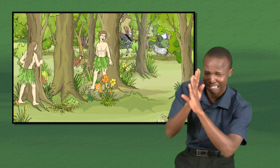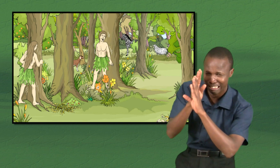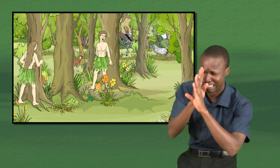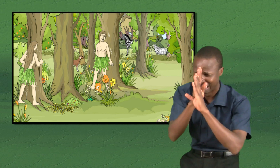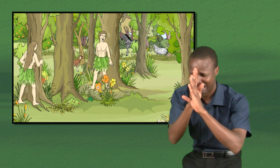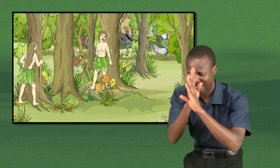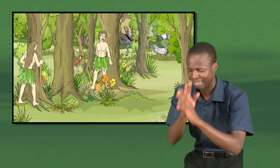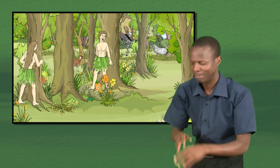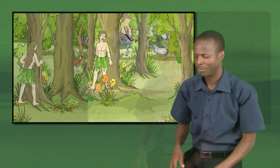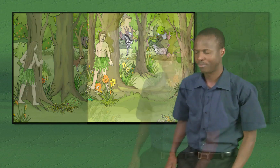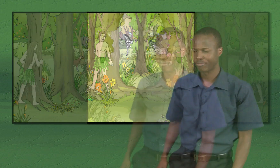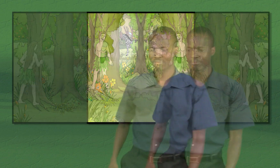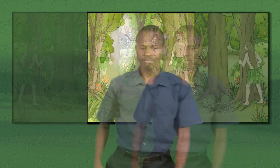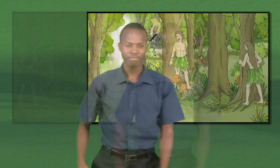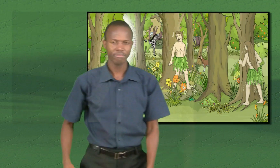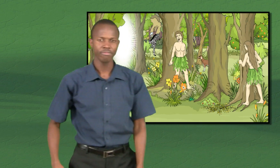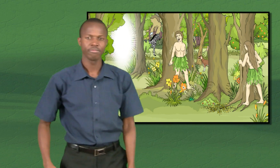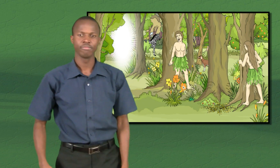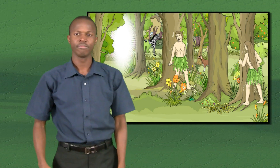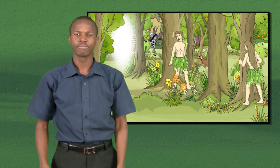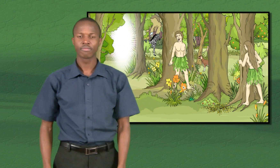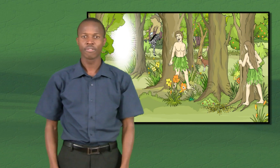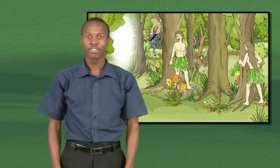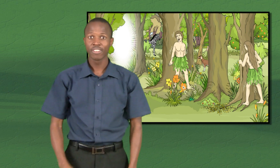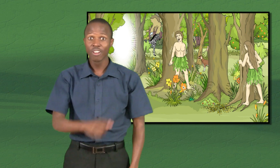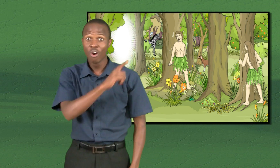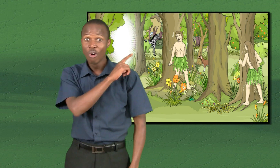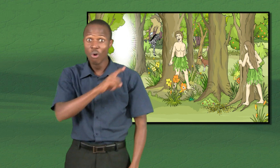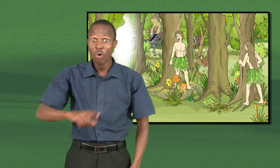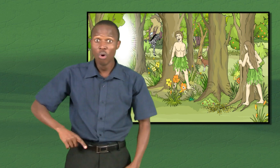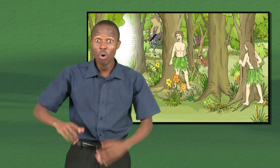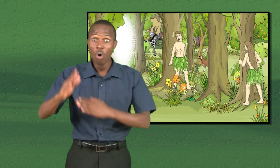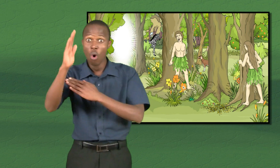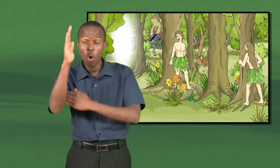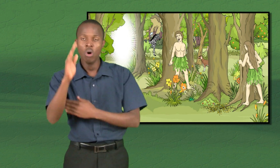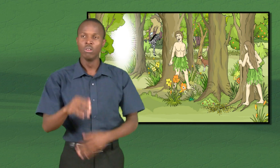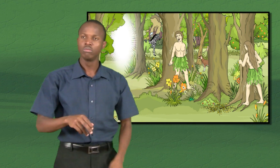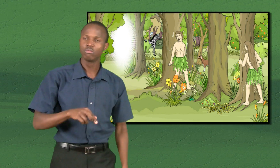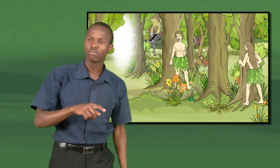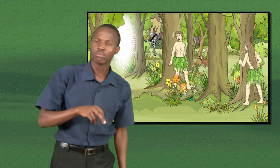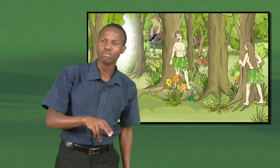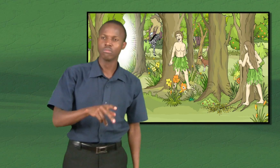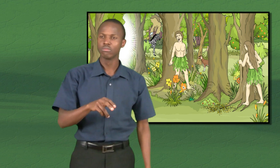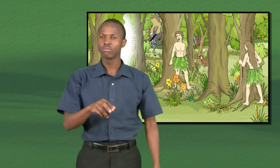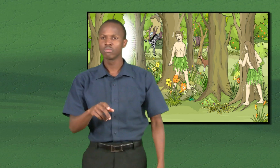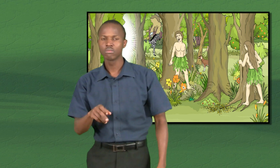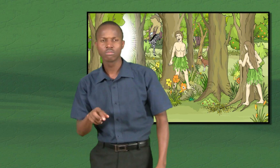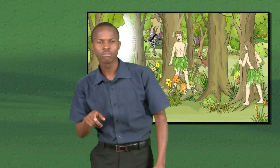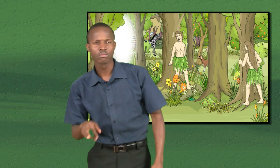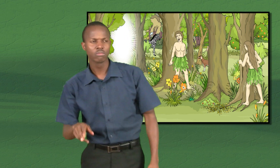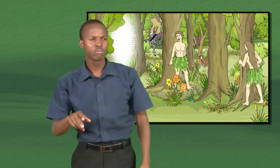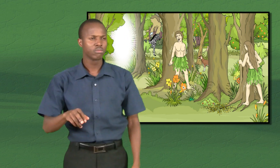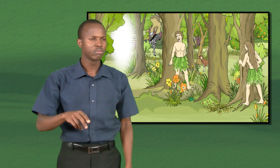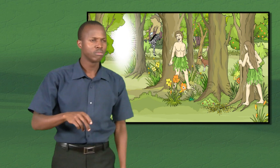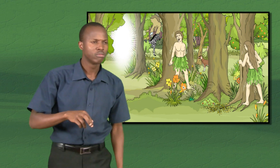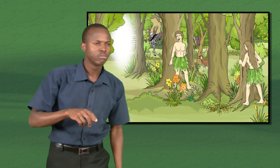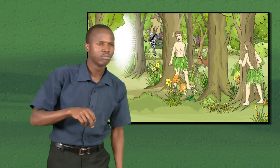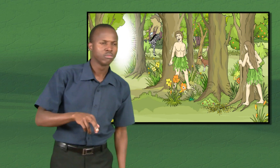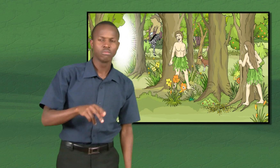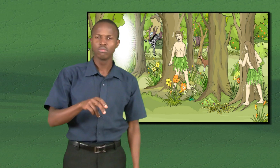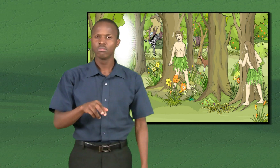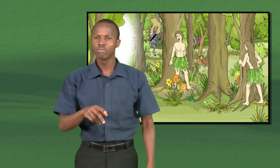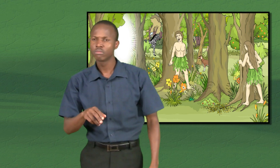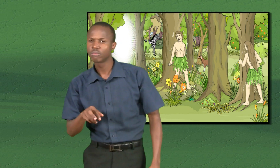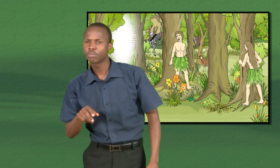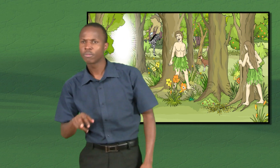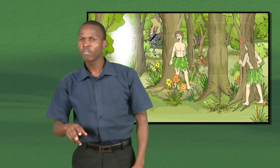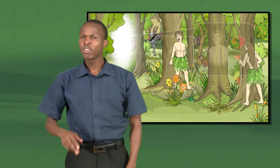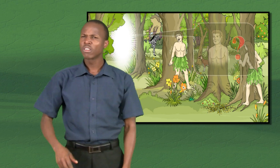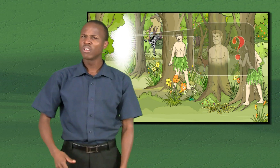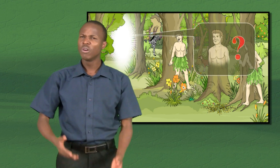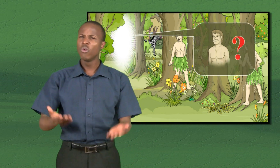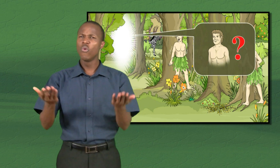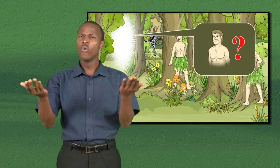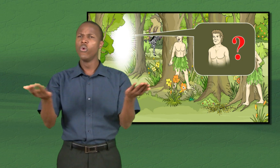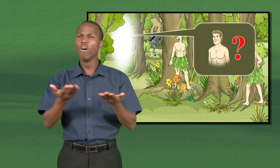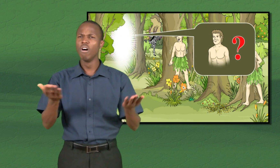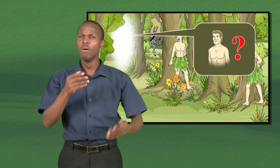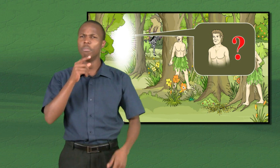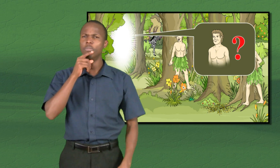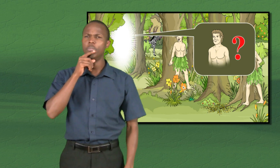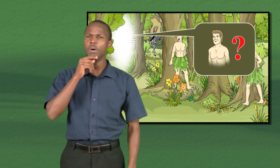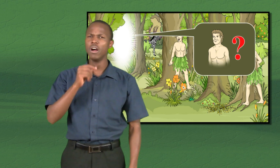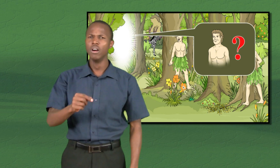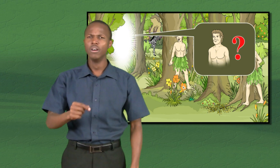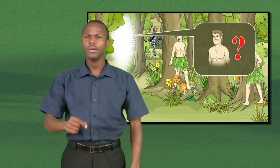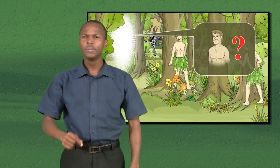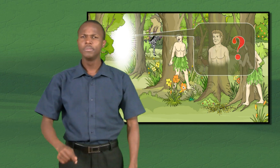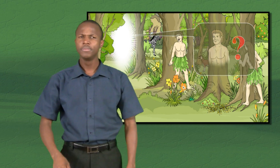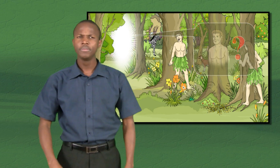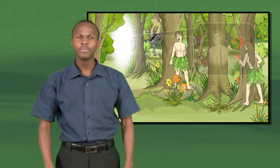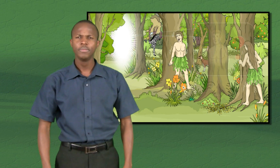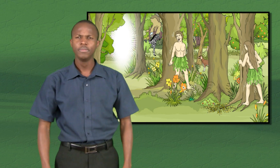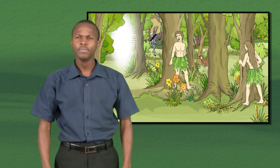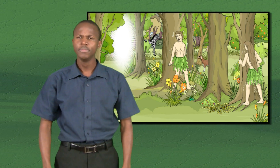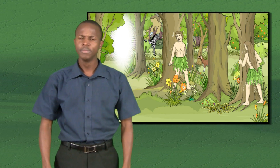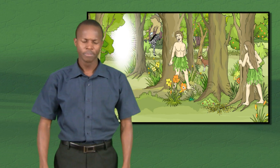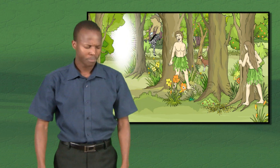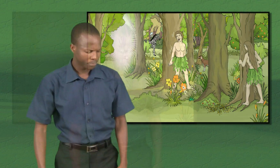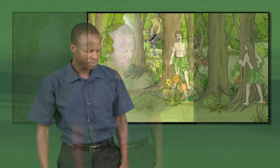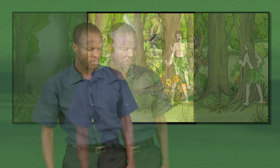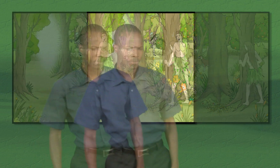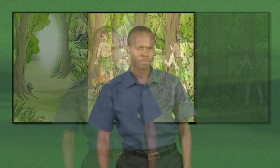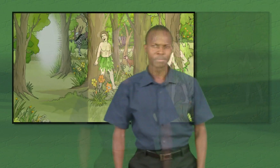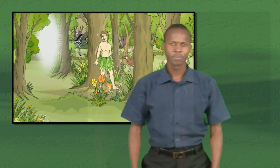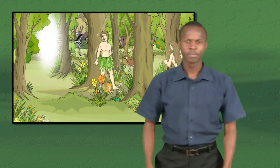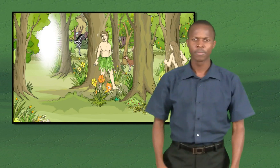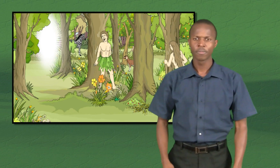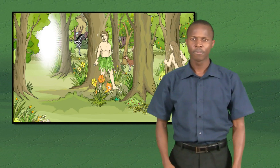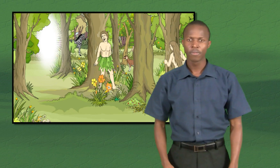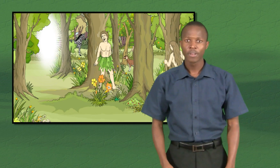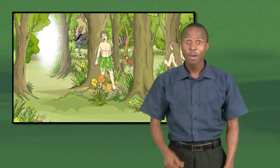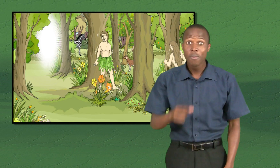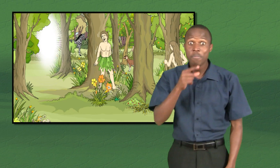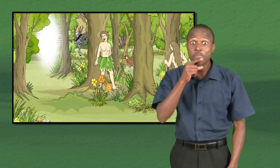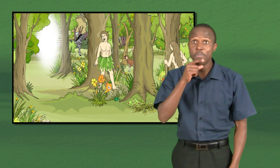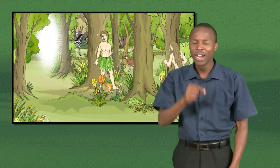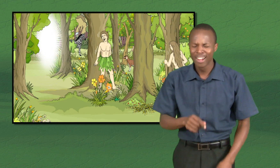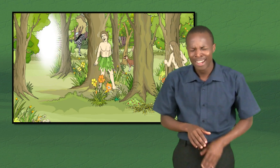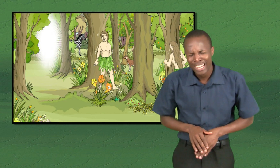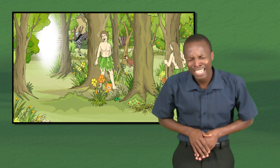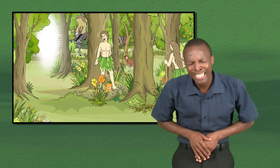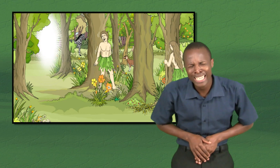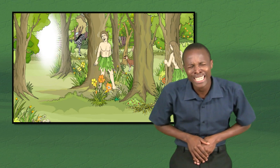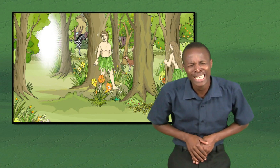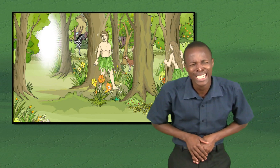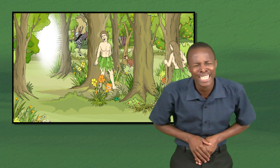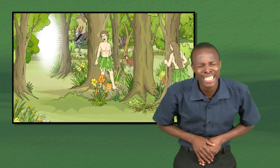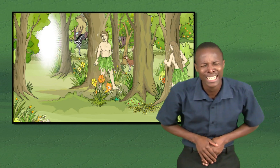But the LORD God called out to the man, “Where are you?”